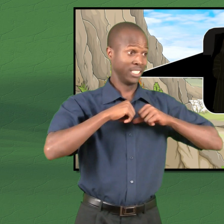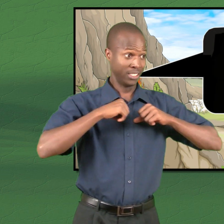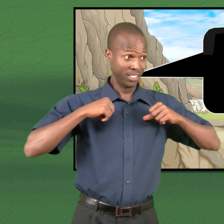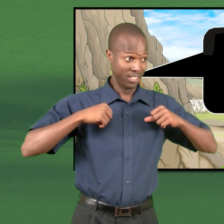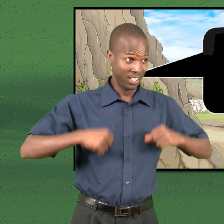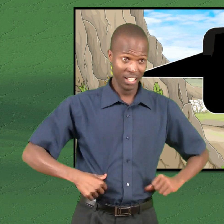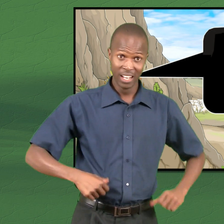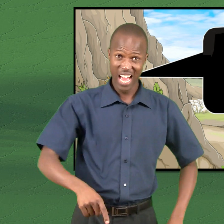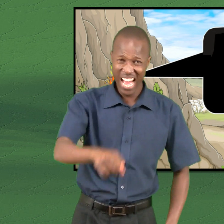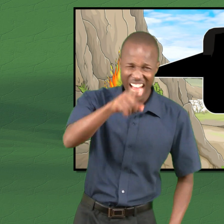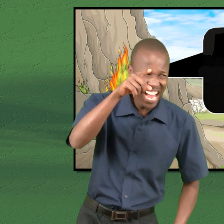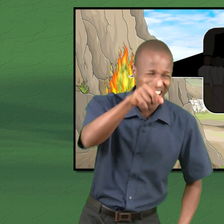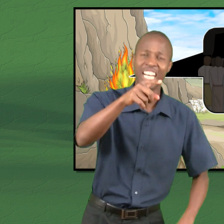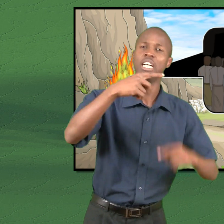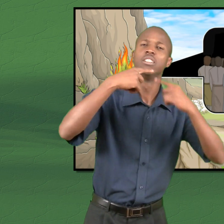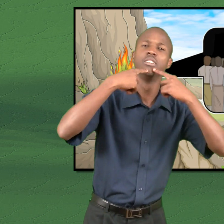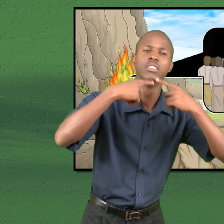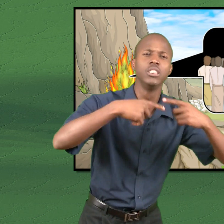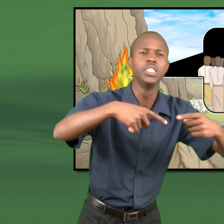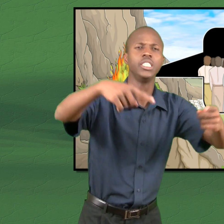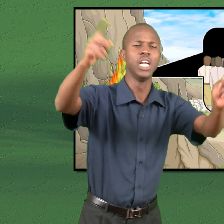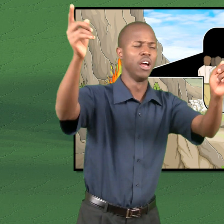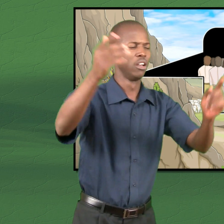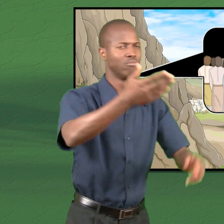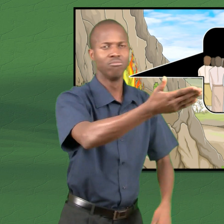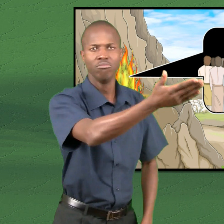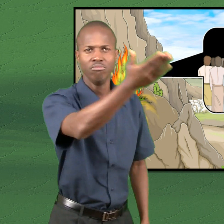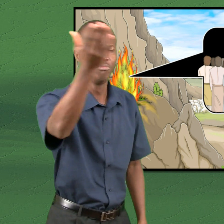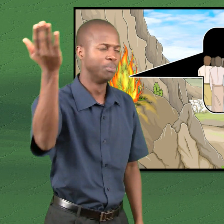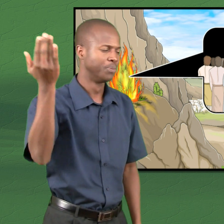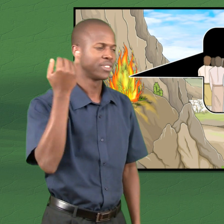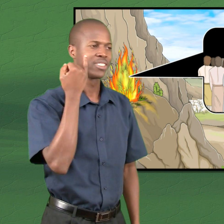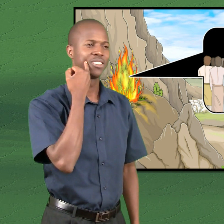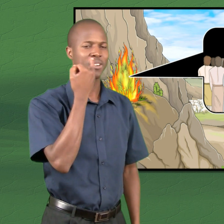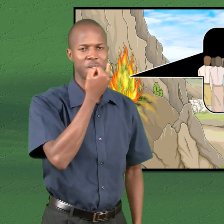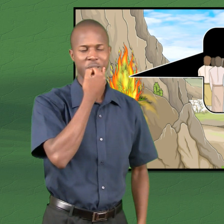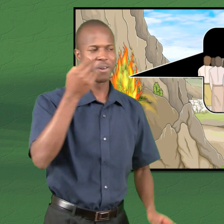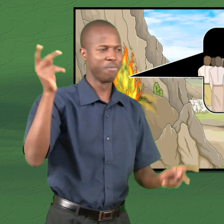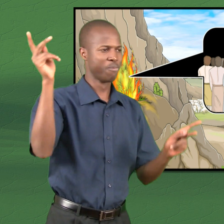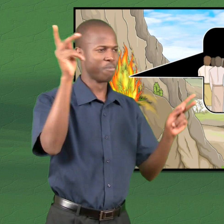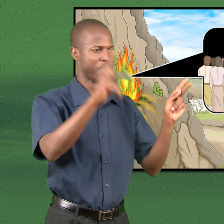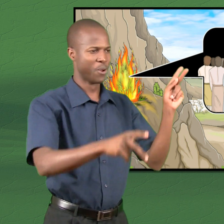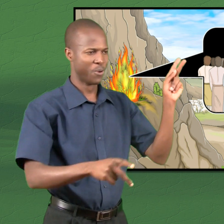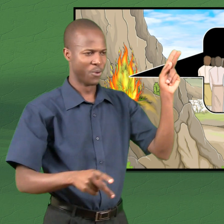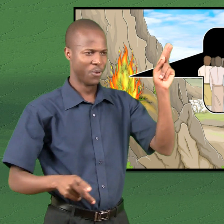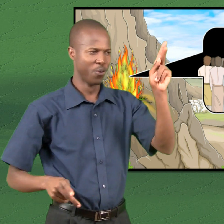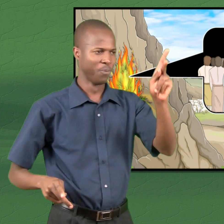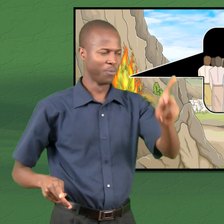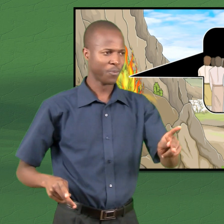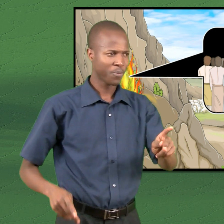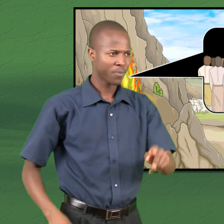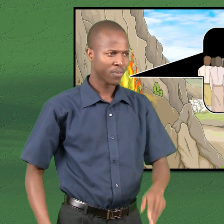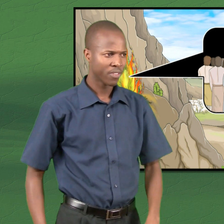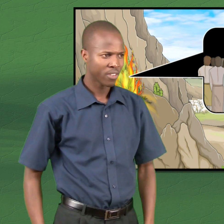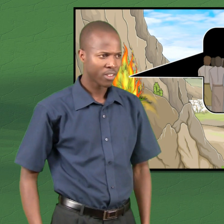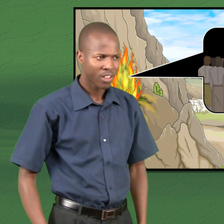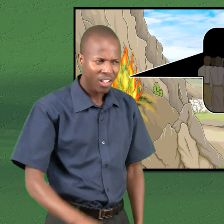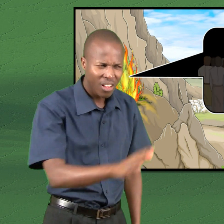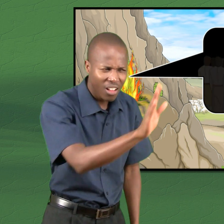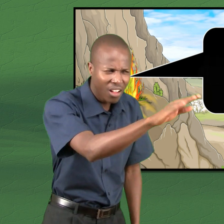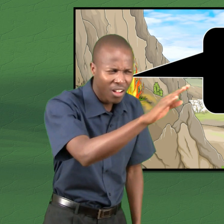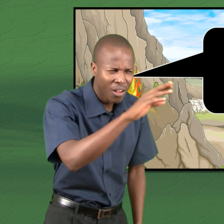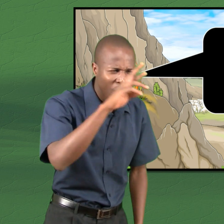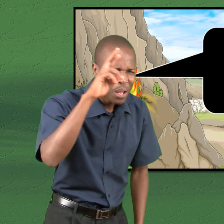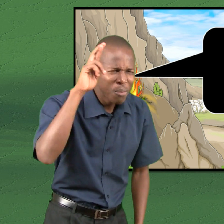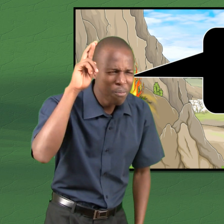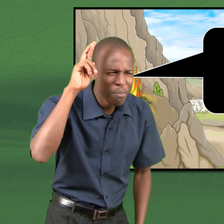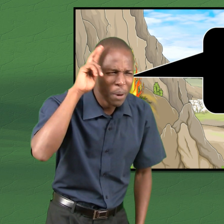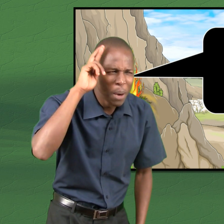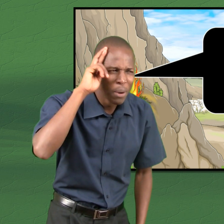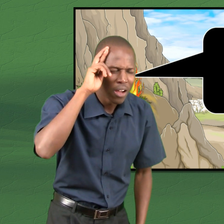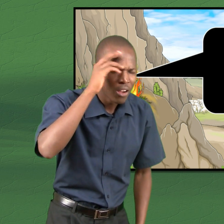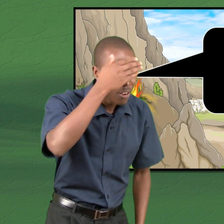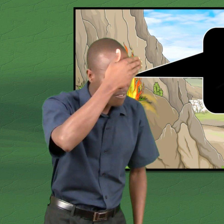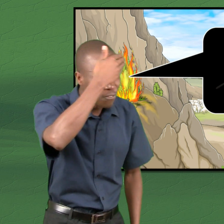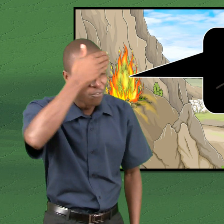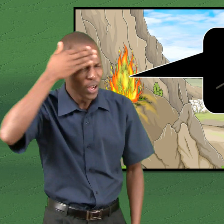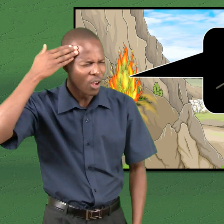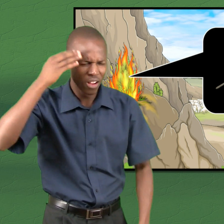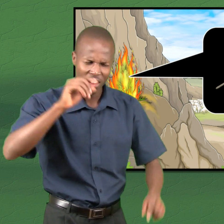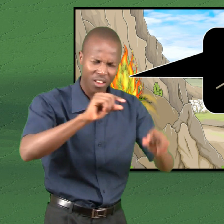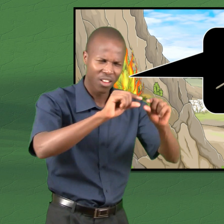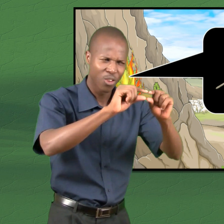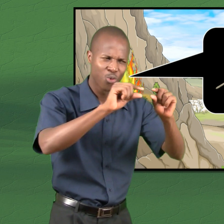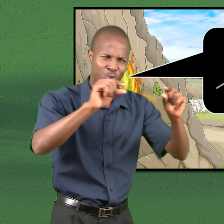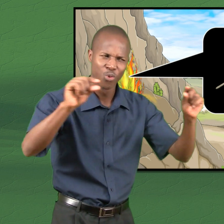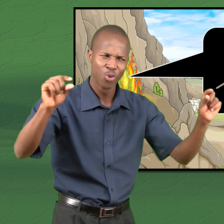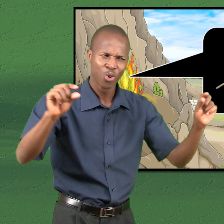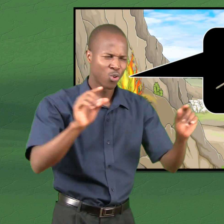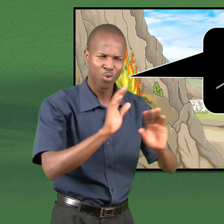He will speak to the people for you. He will be your spokesman, and it will be as if you were God to him.